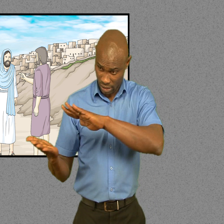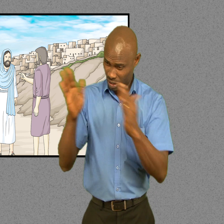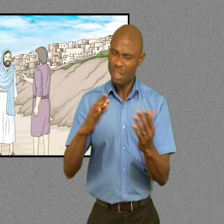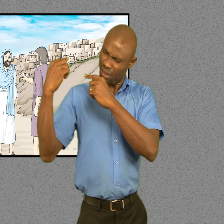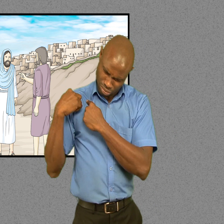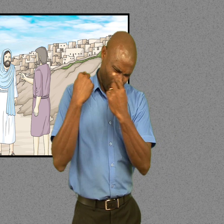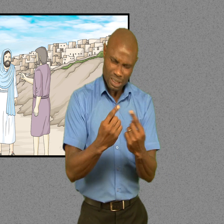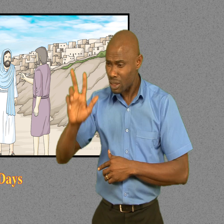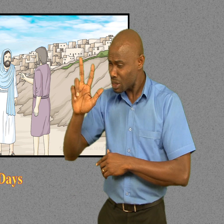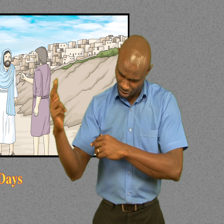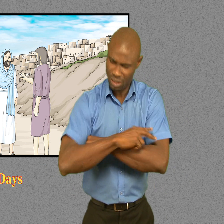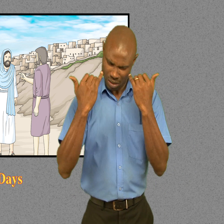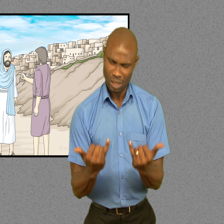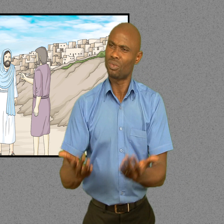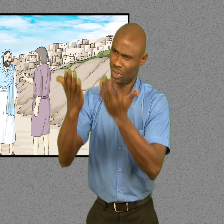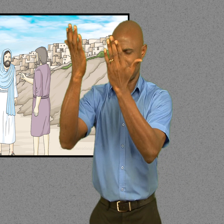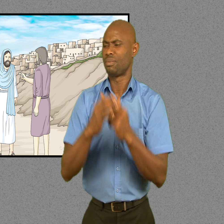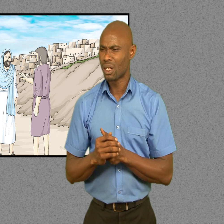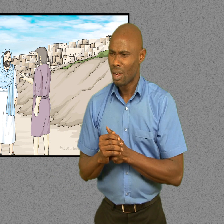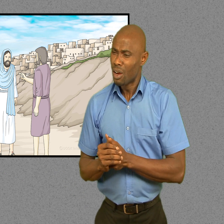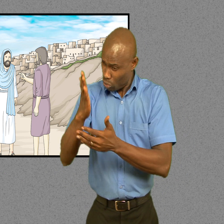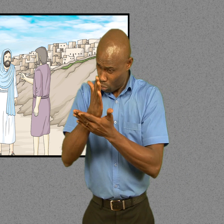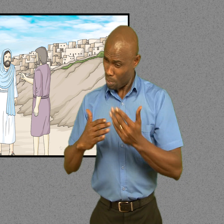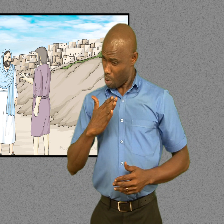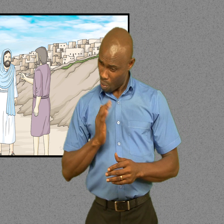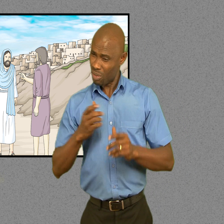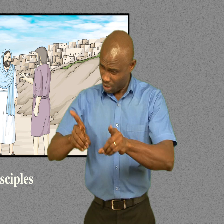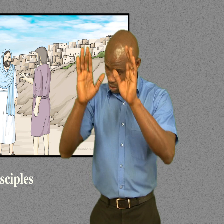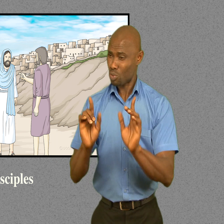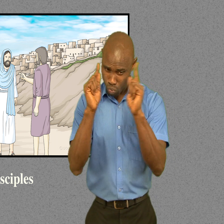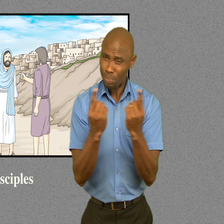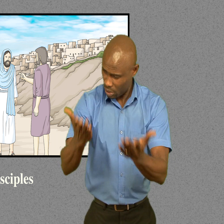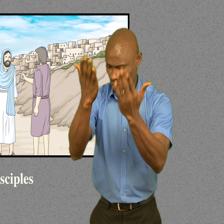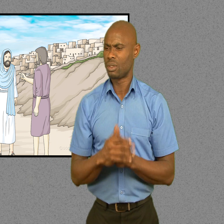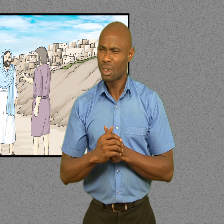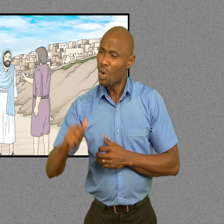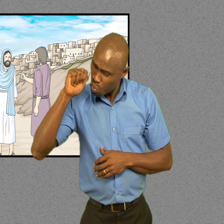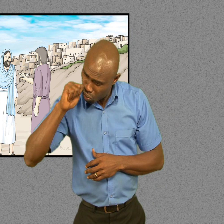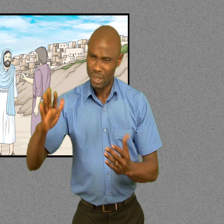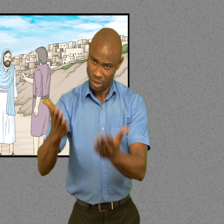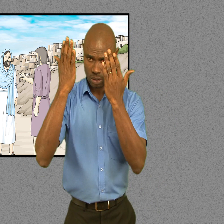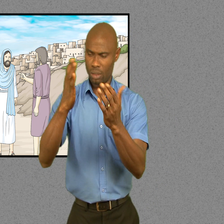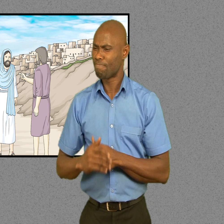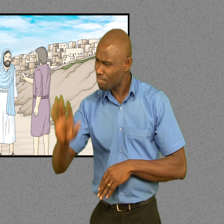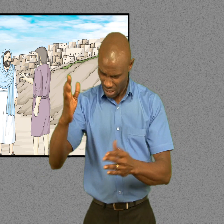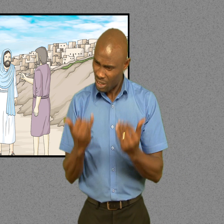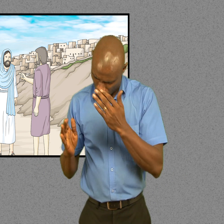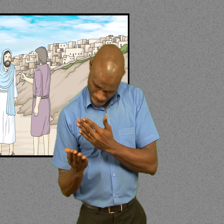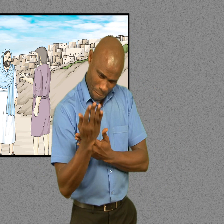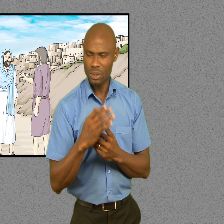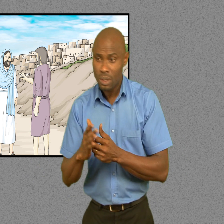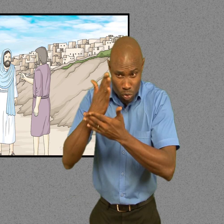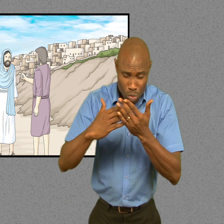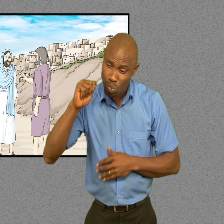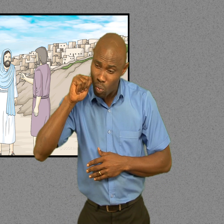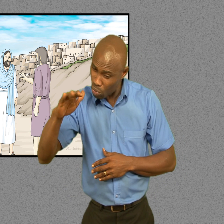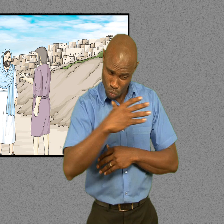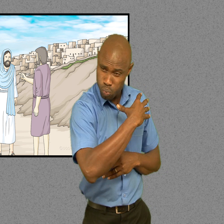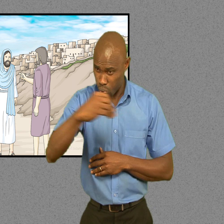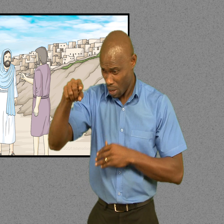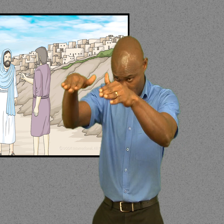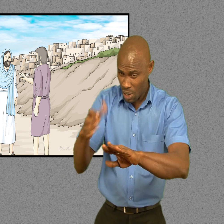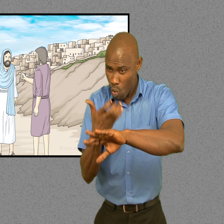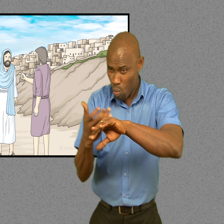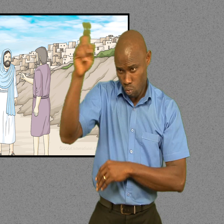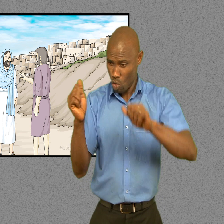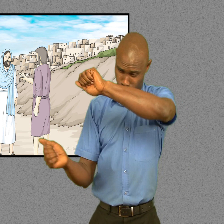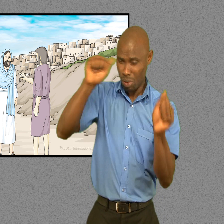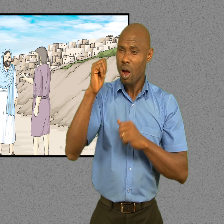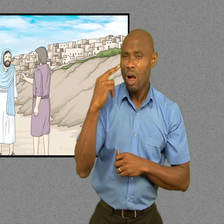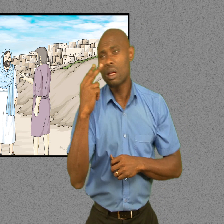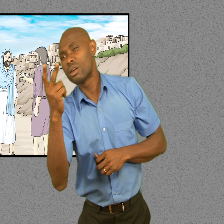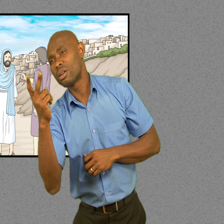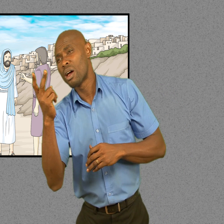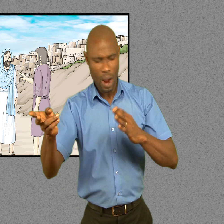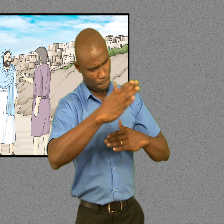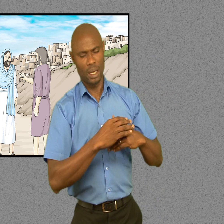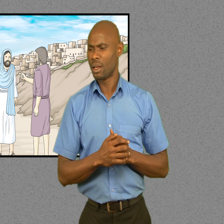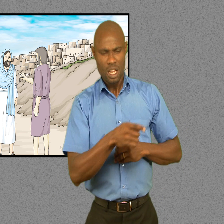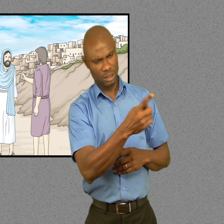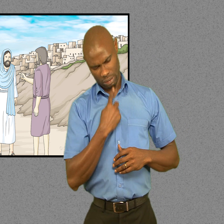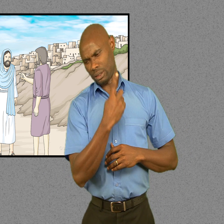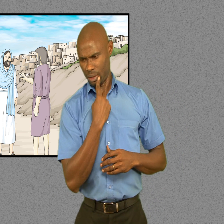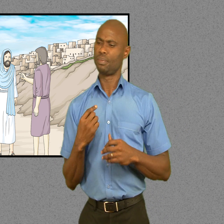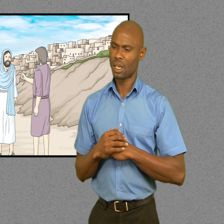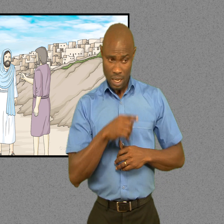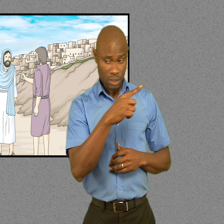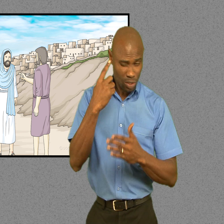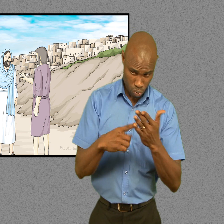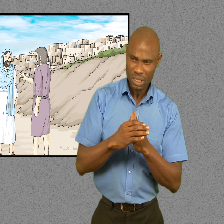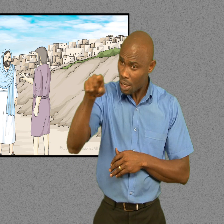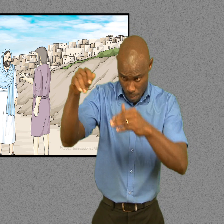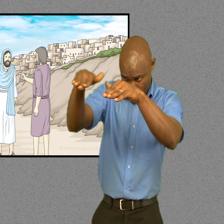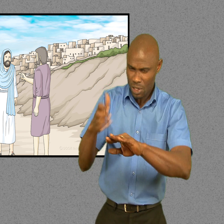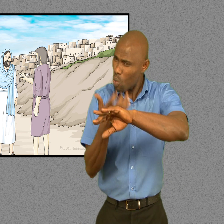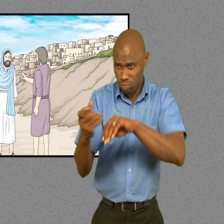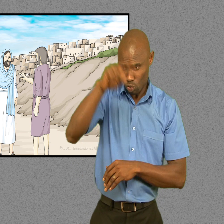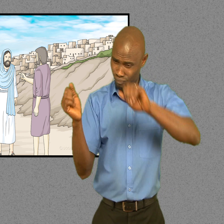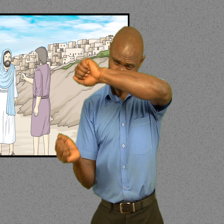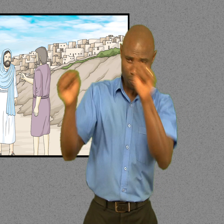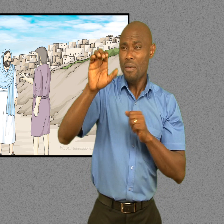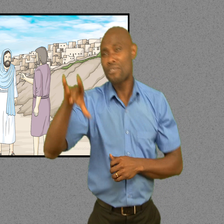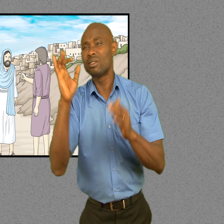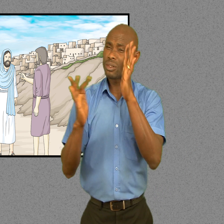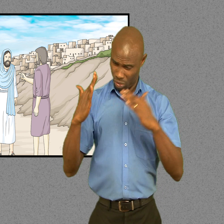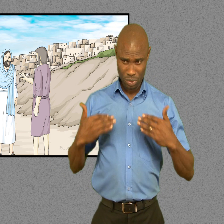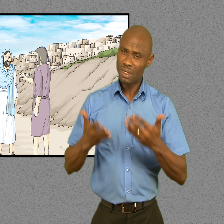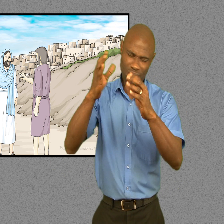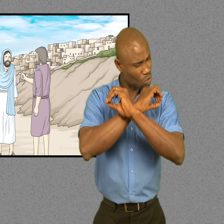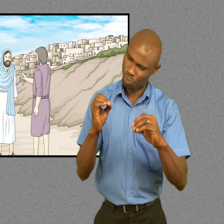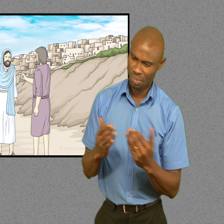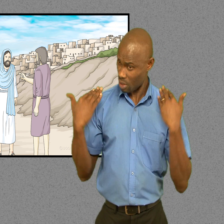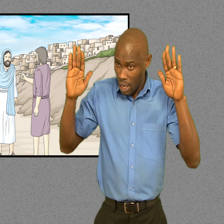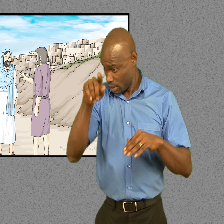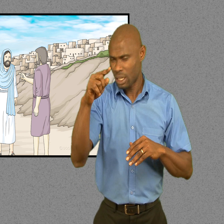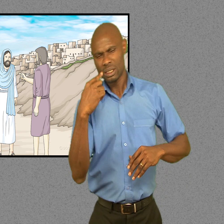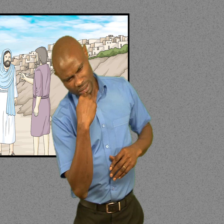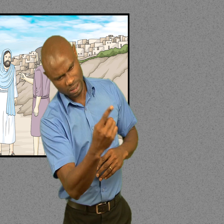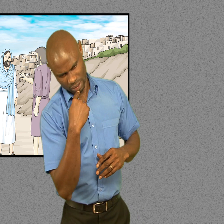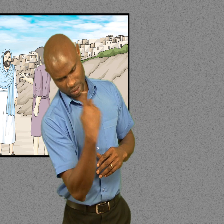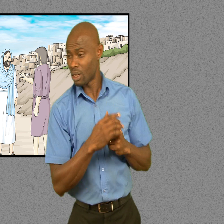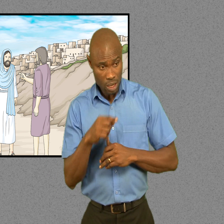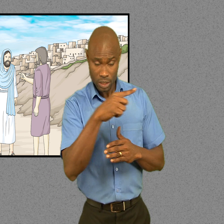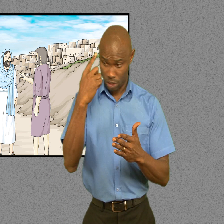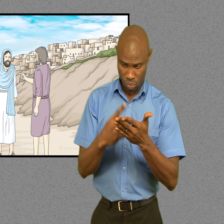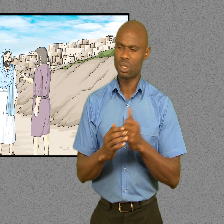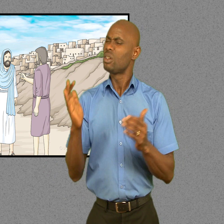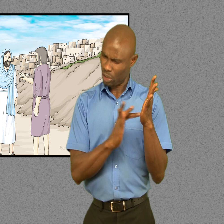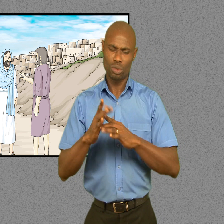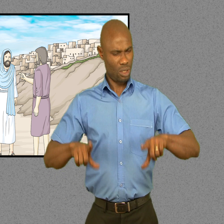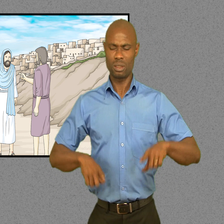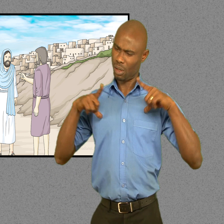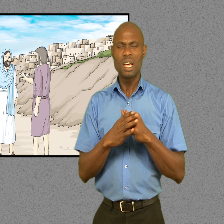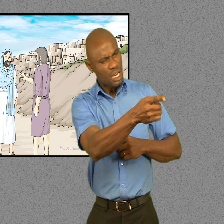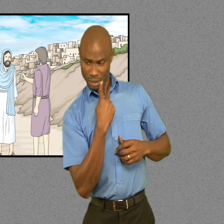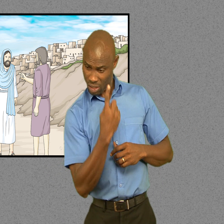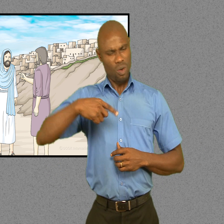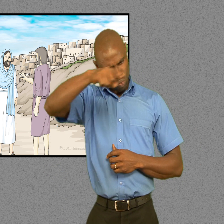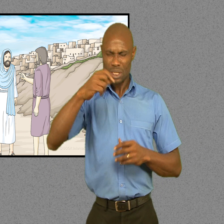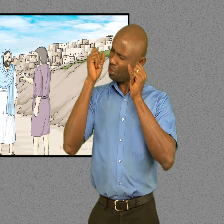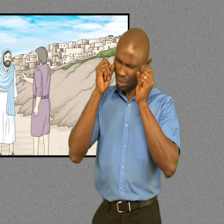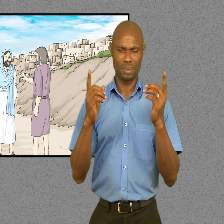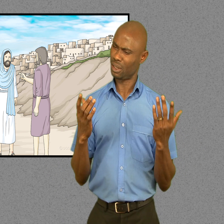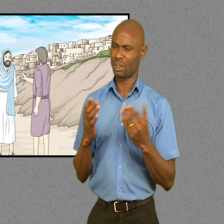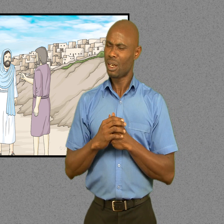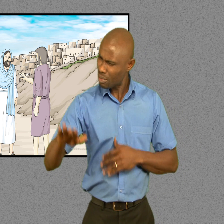They were at the tomb early this morning, but they did not find His body. They came and told us they had seen a vision of angels, who said that Jesus was alive.